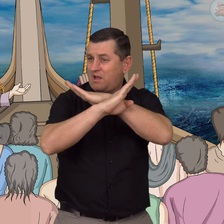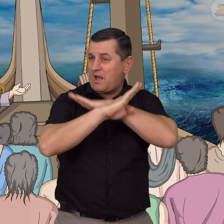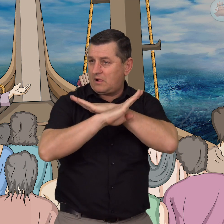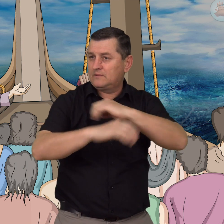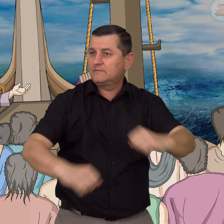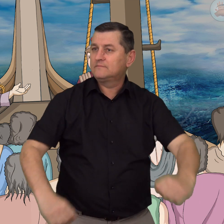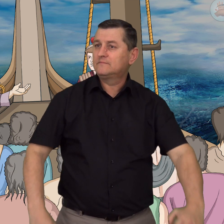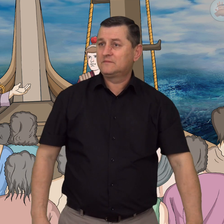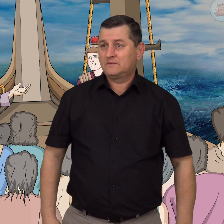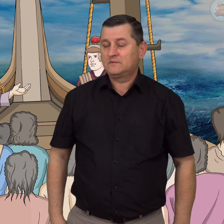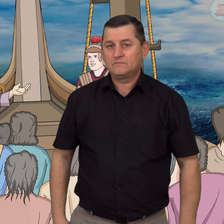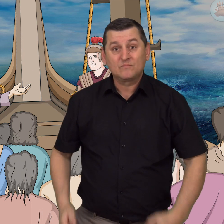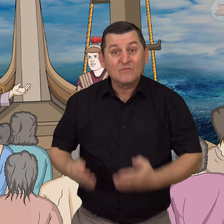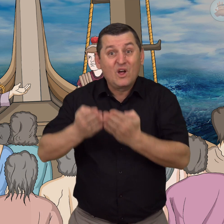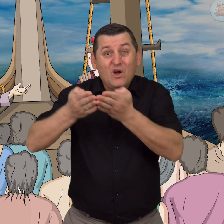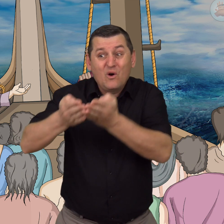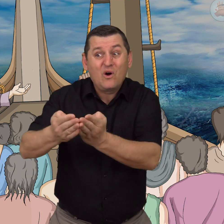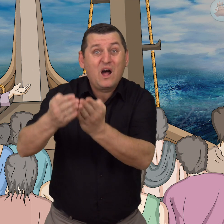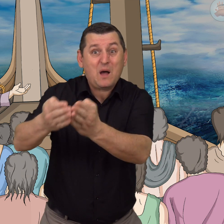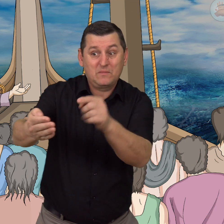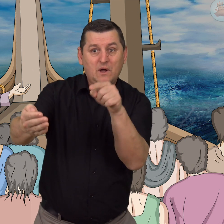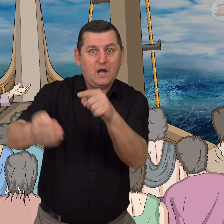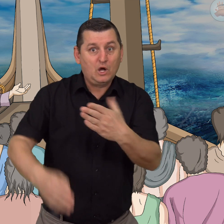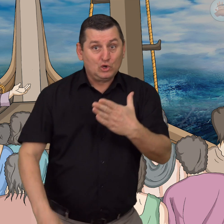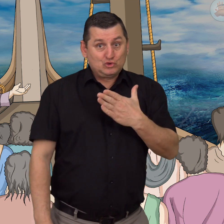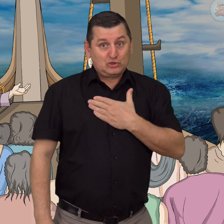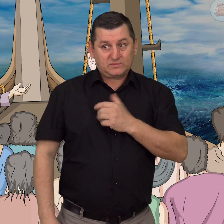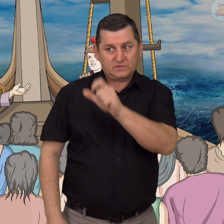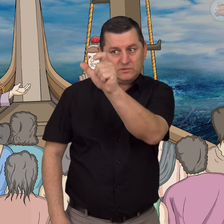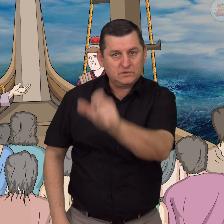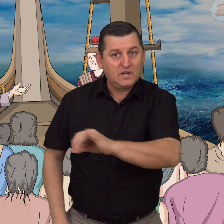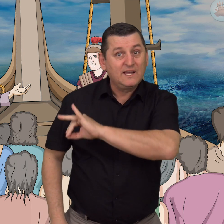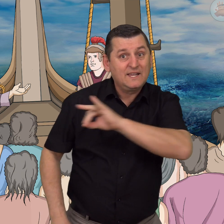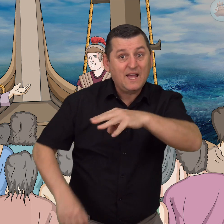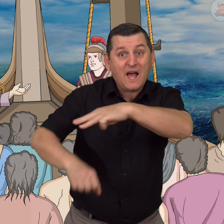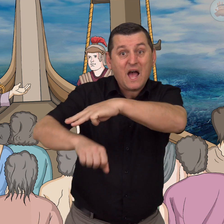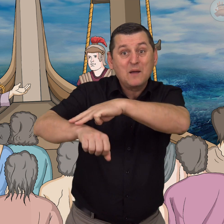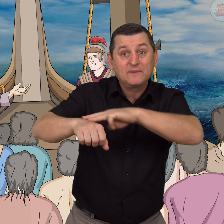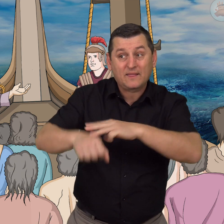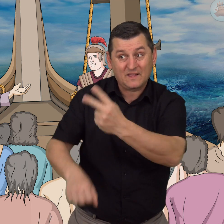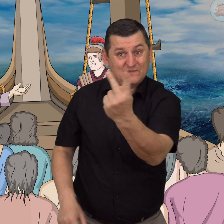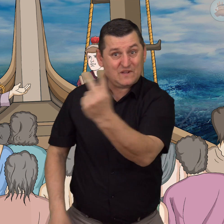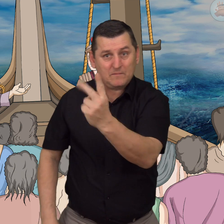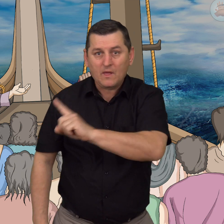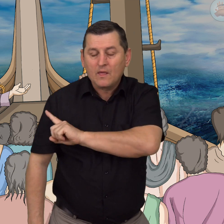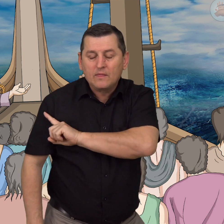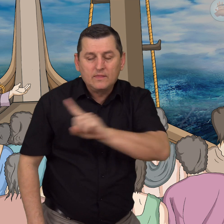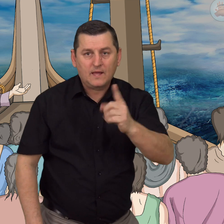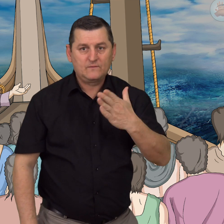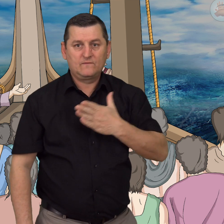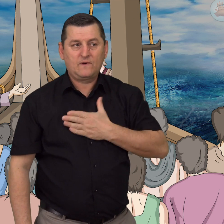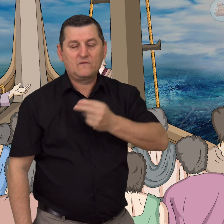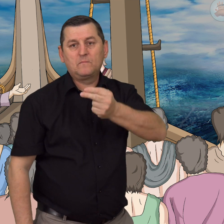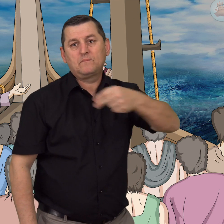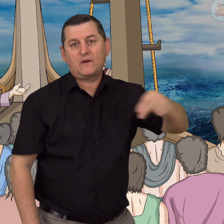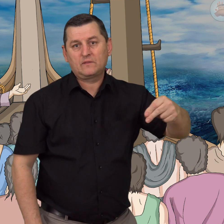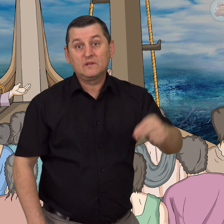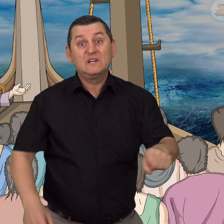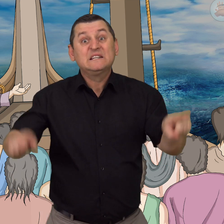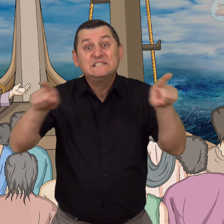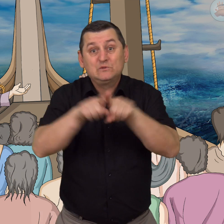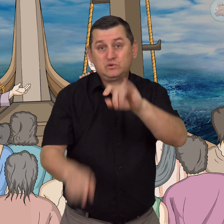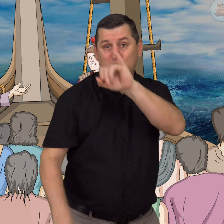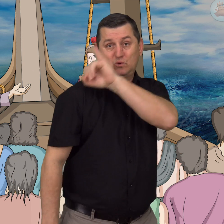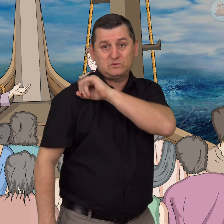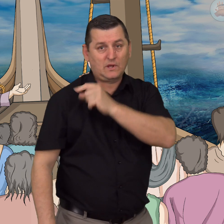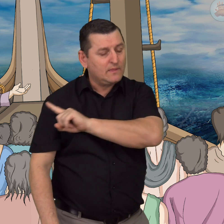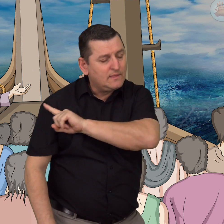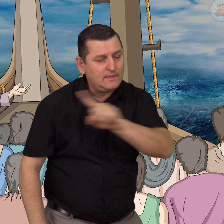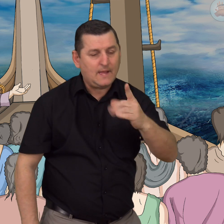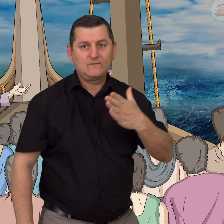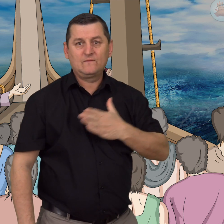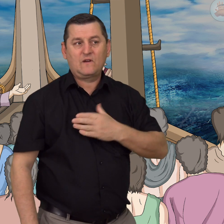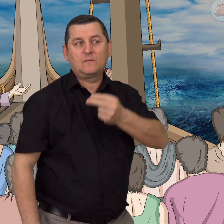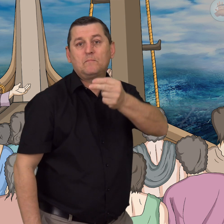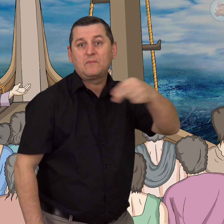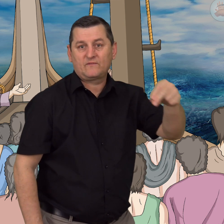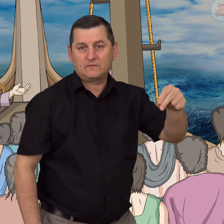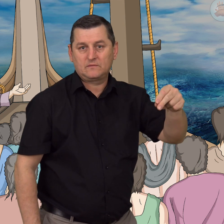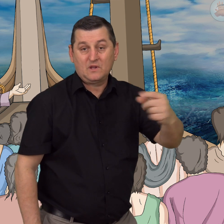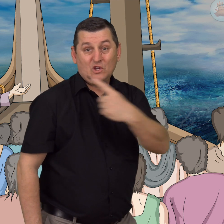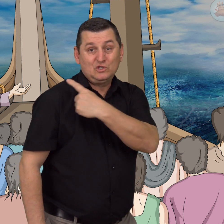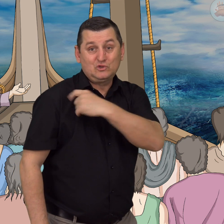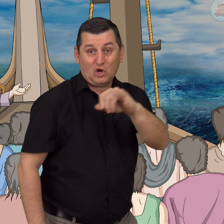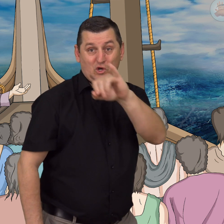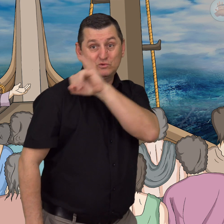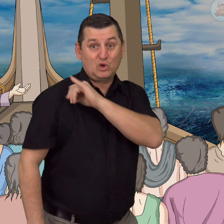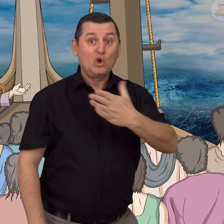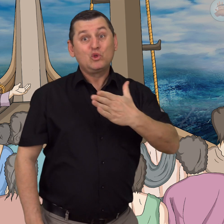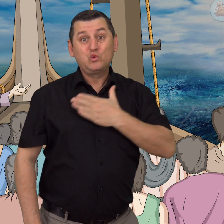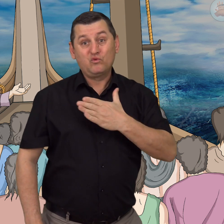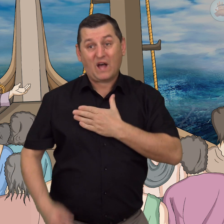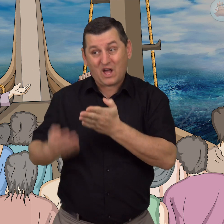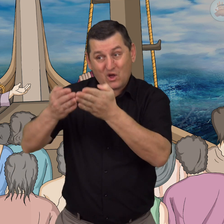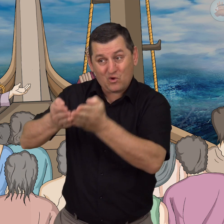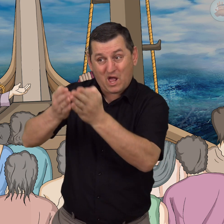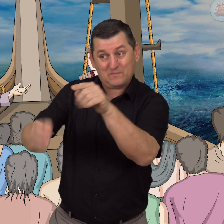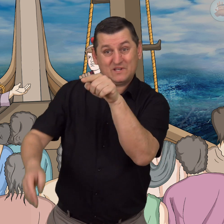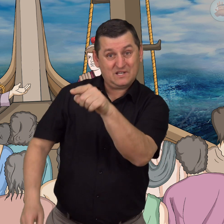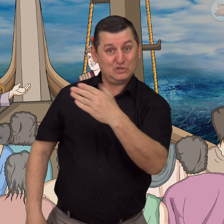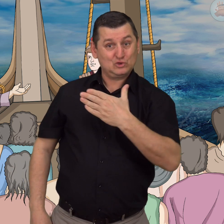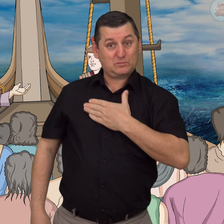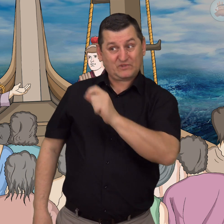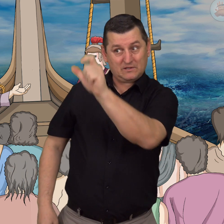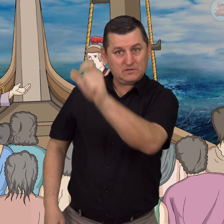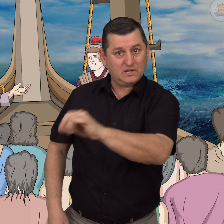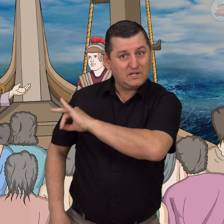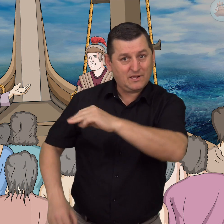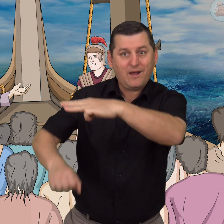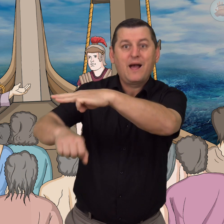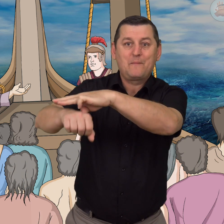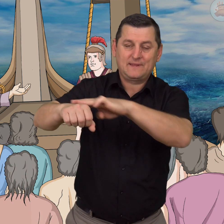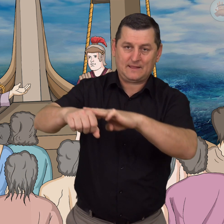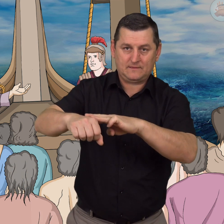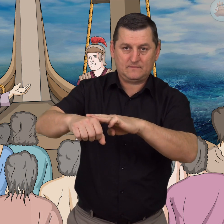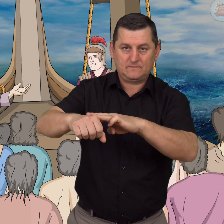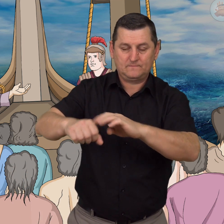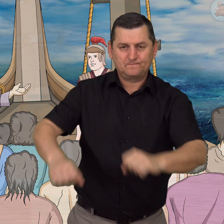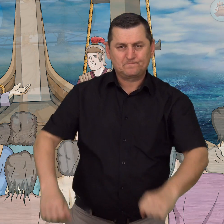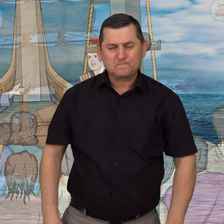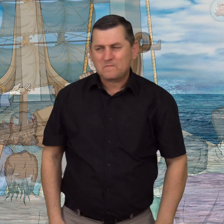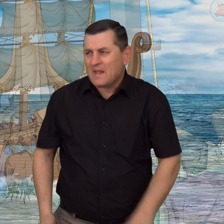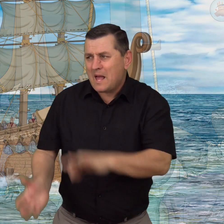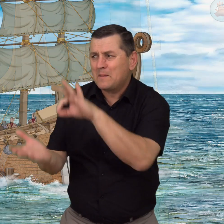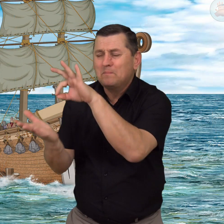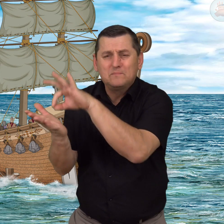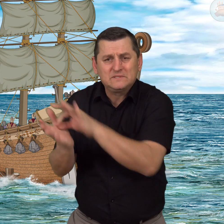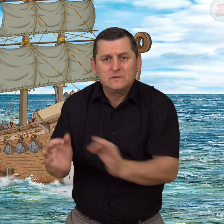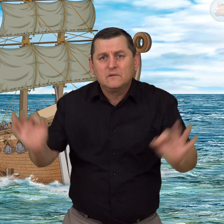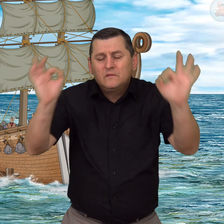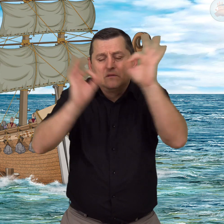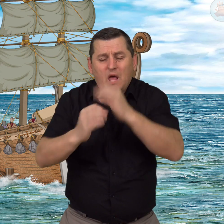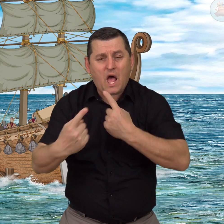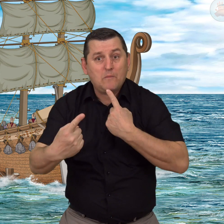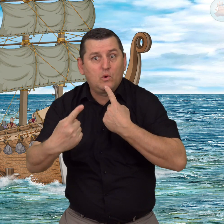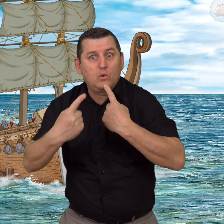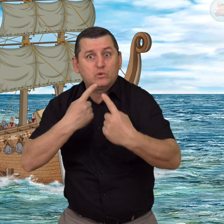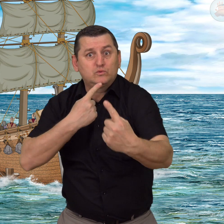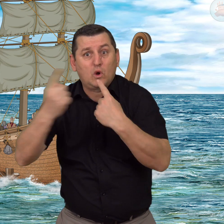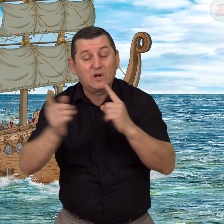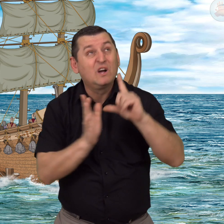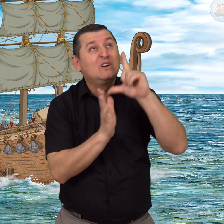But contrary to Paul’s advice, the centurion was persuaded by the pilot and by the owner of the ship.